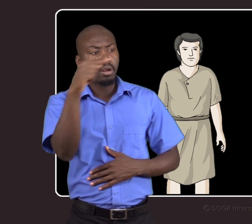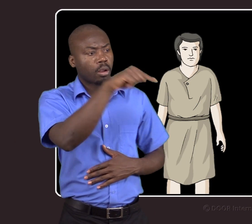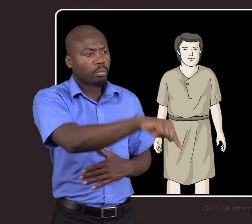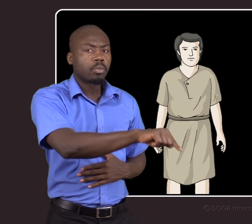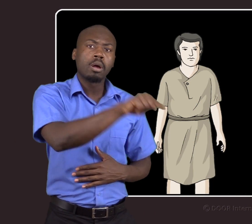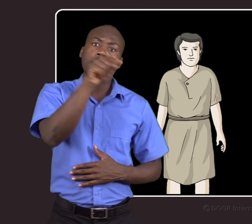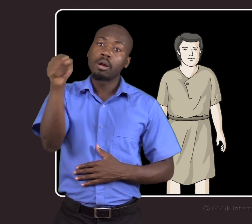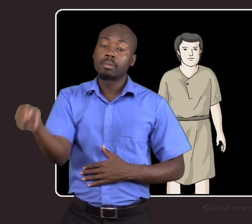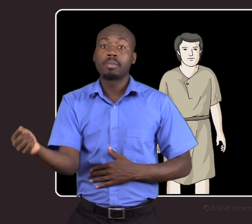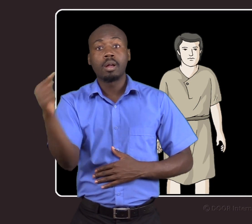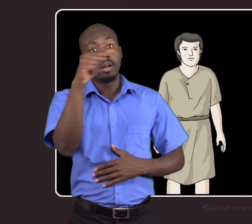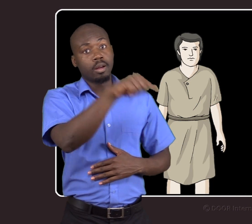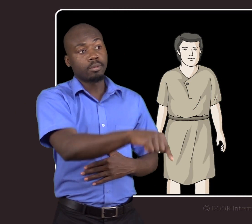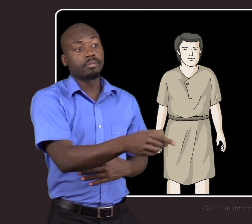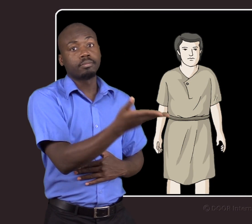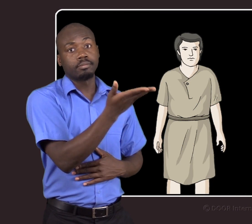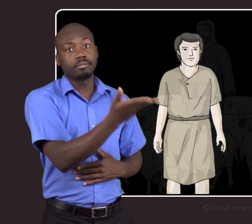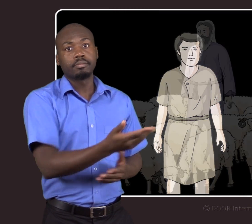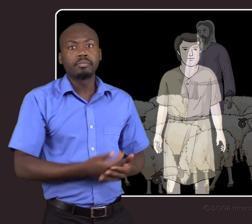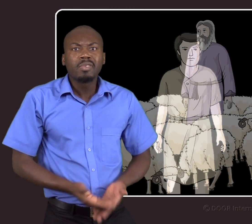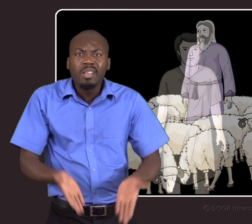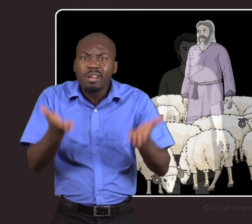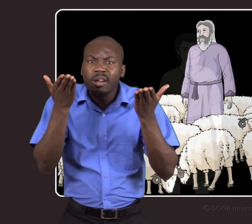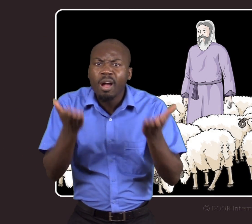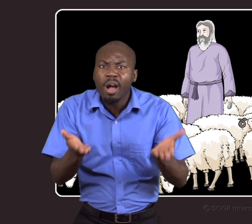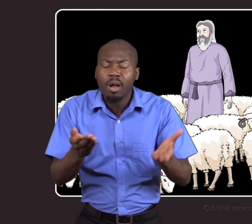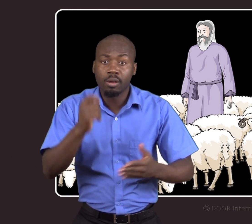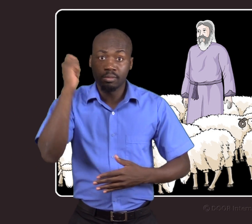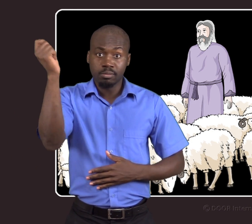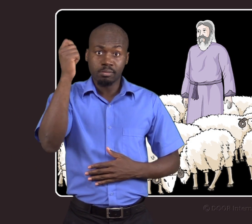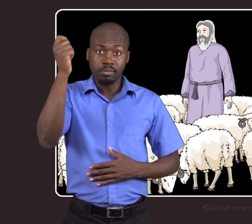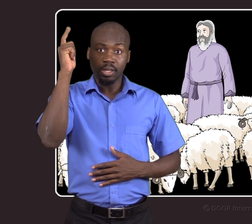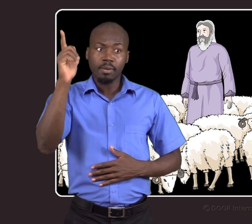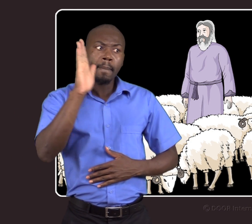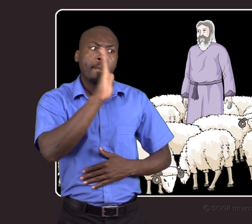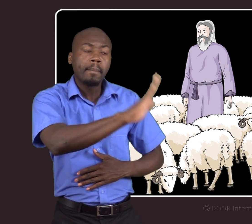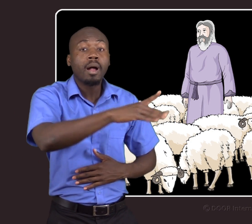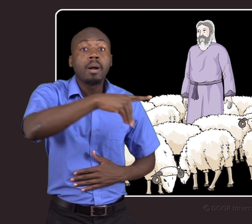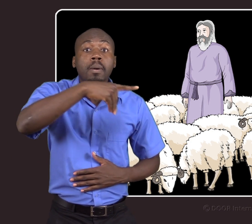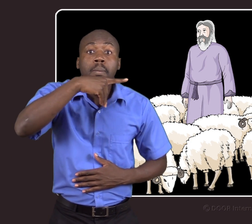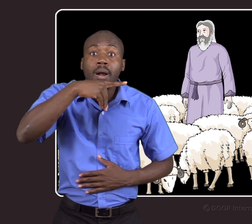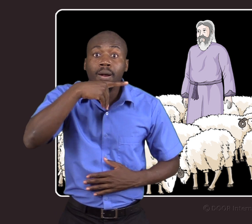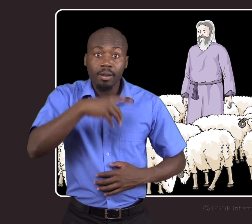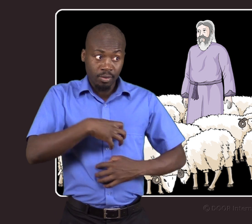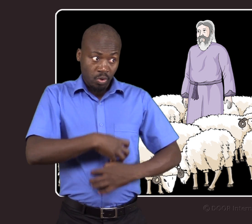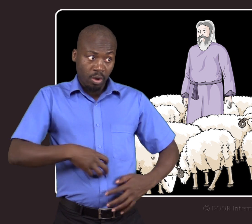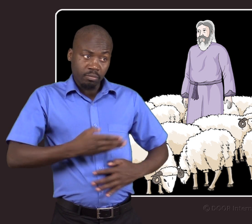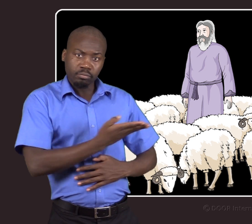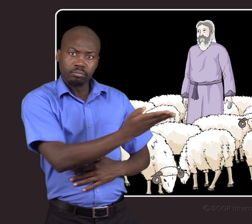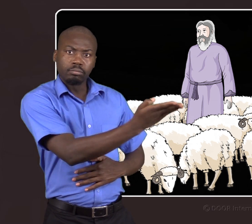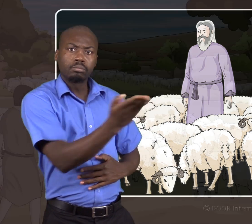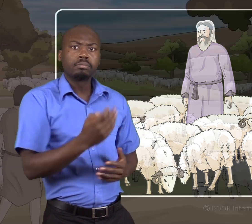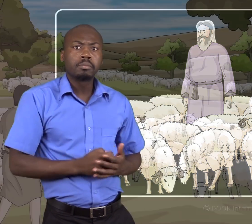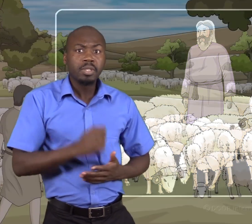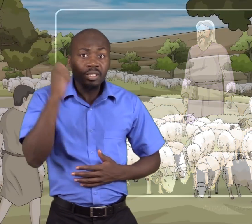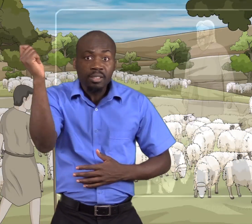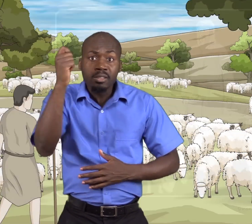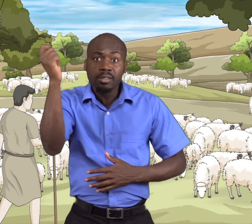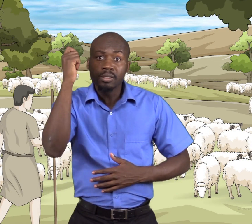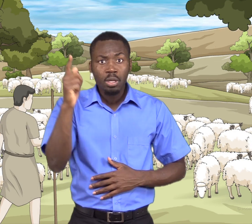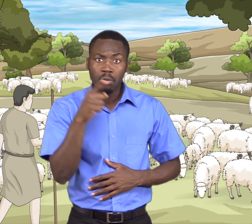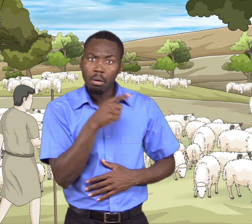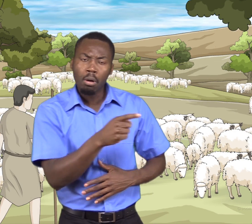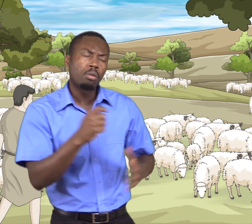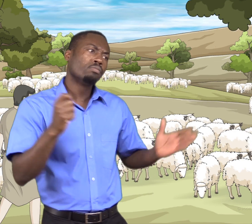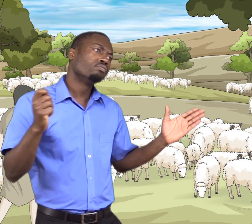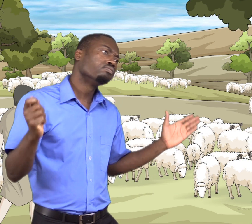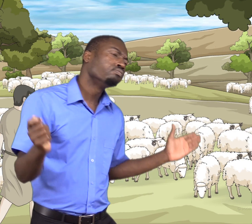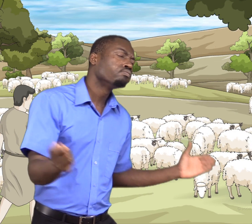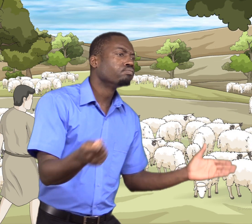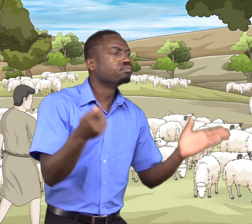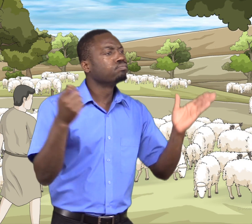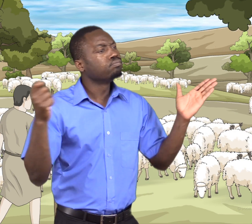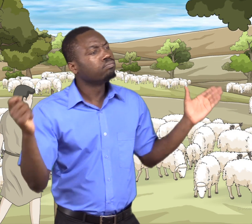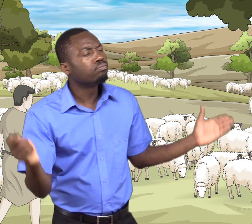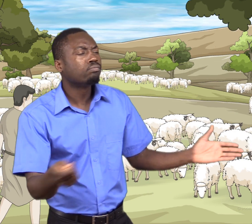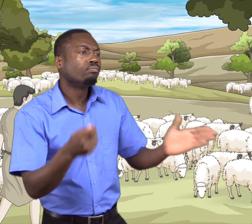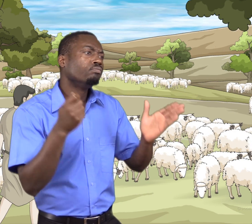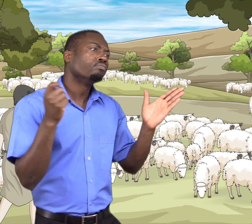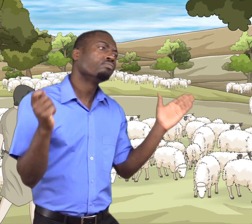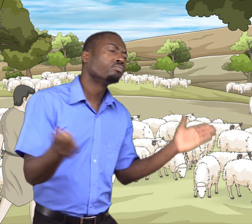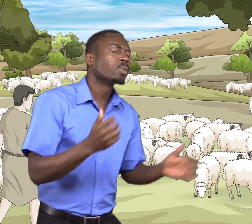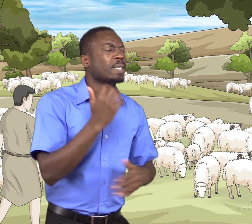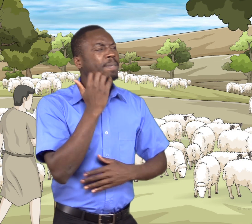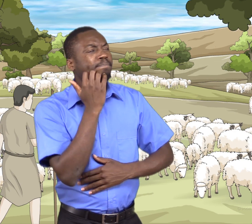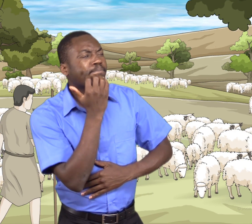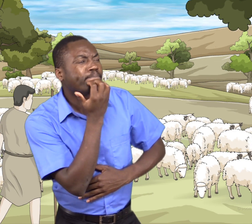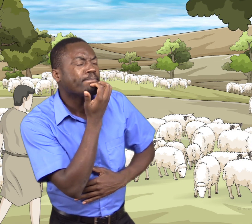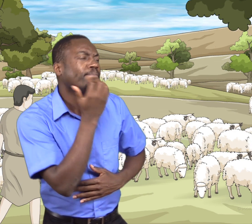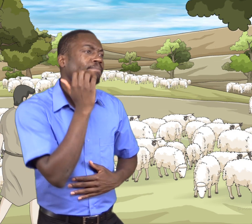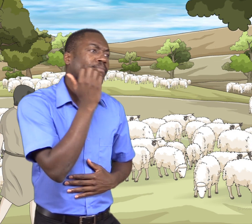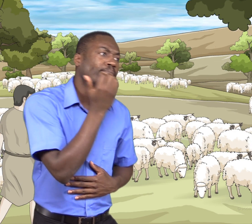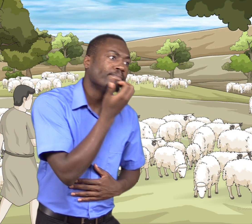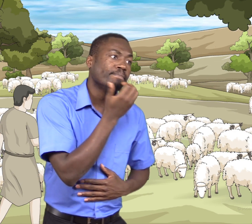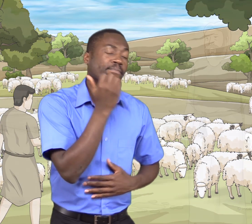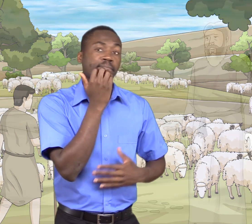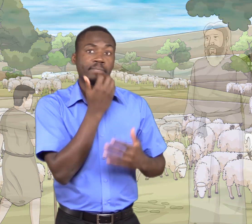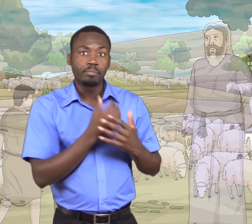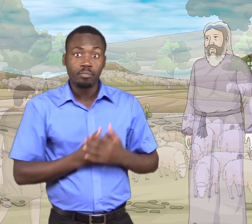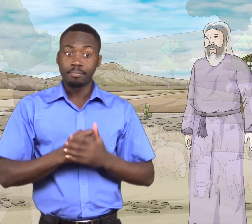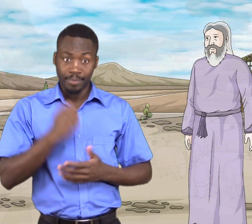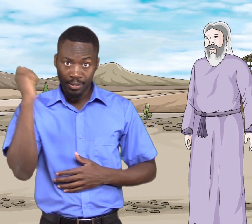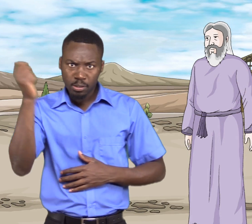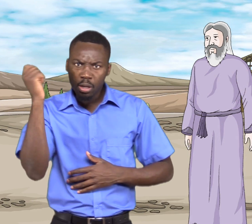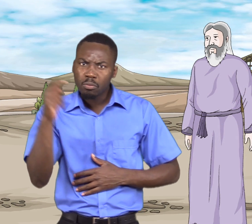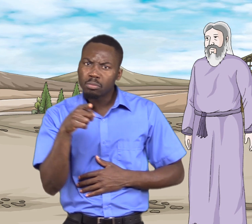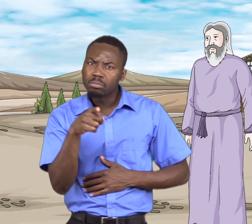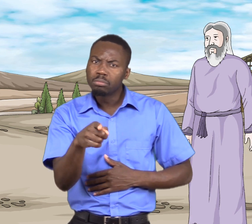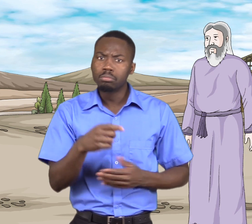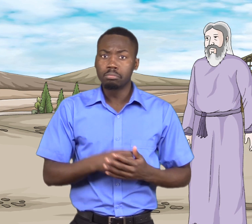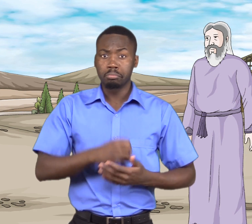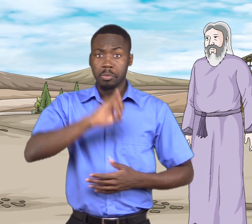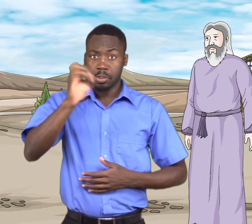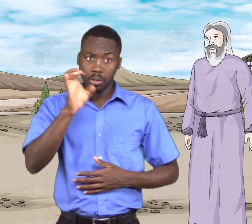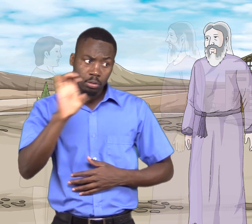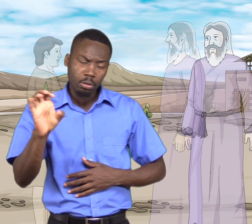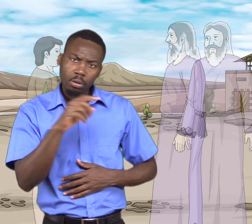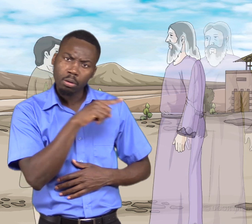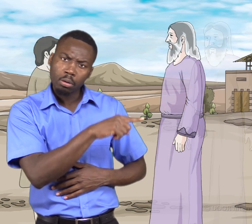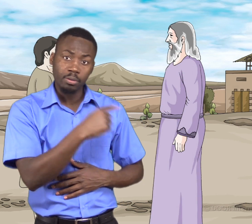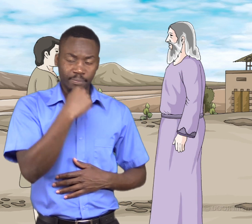For forty days the Philistine came forward every morning and evening to take his stand.